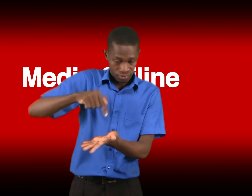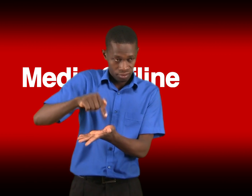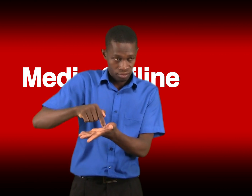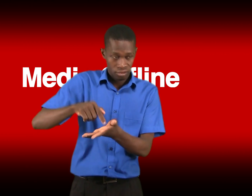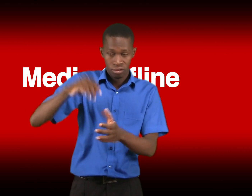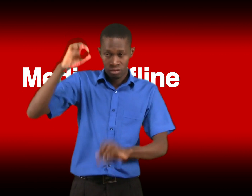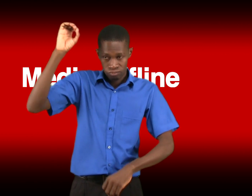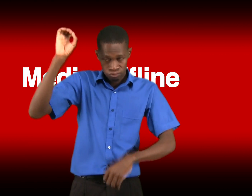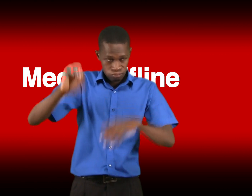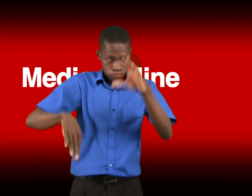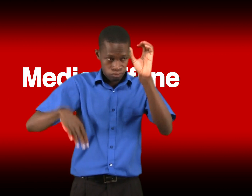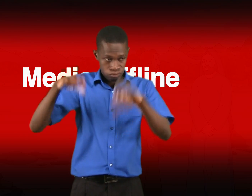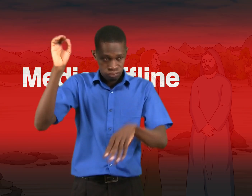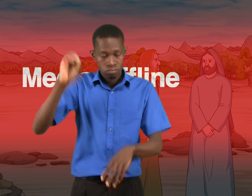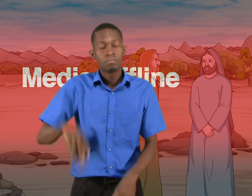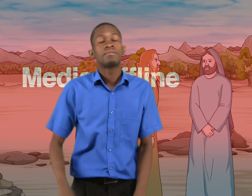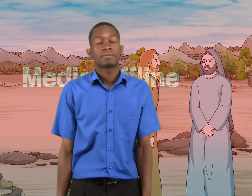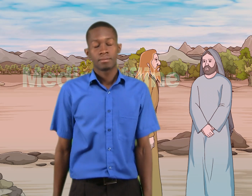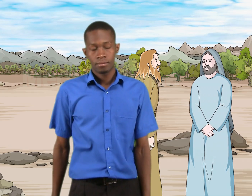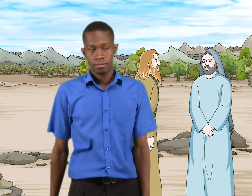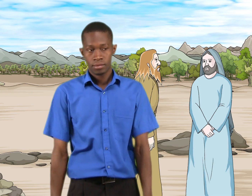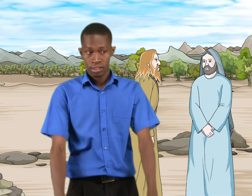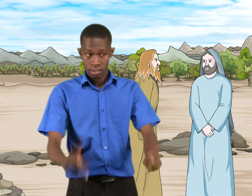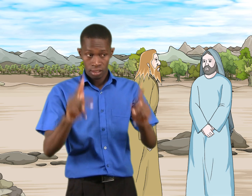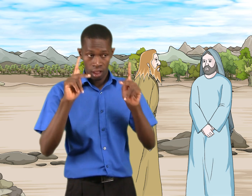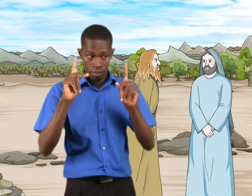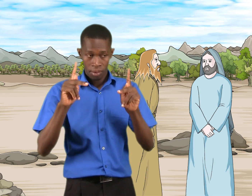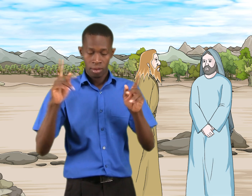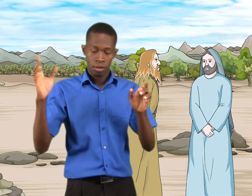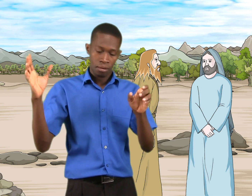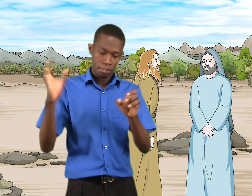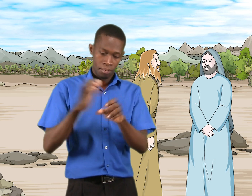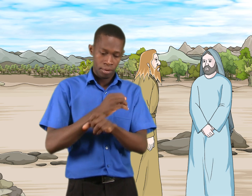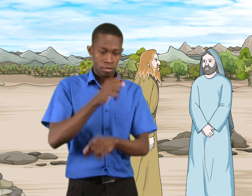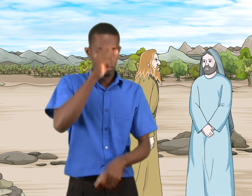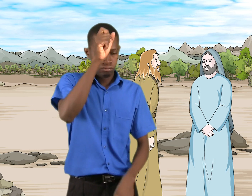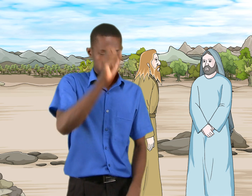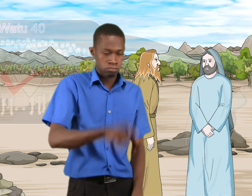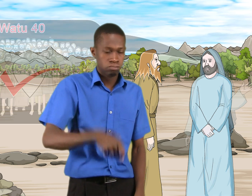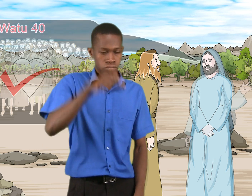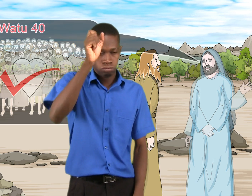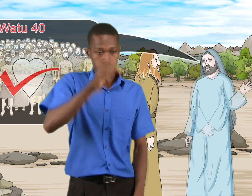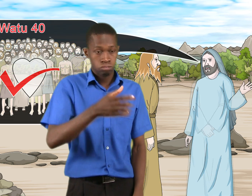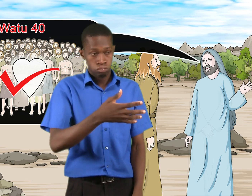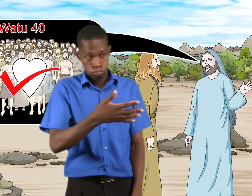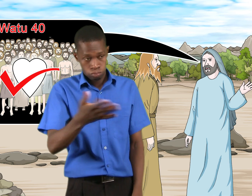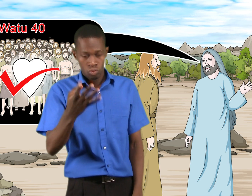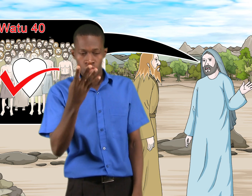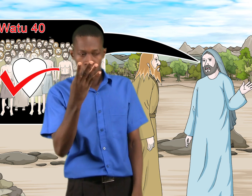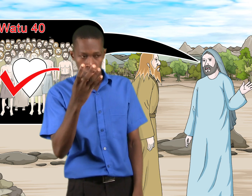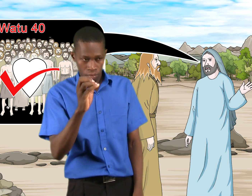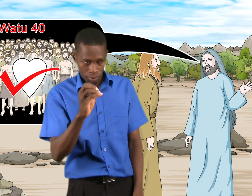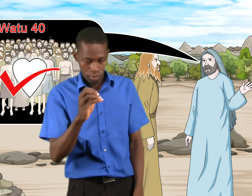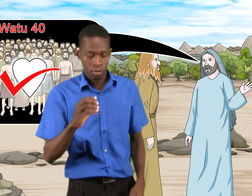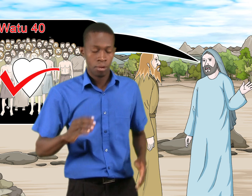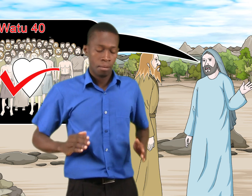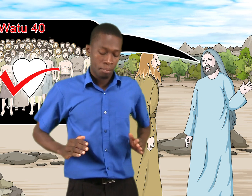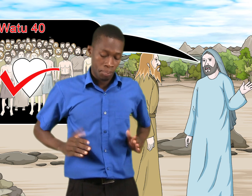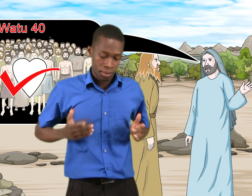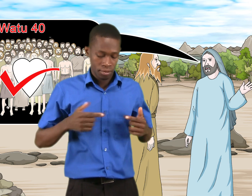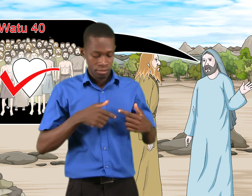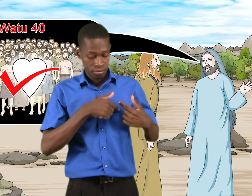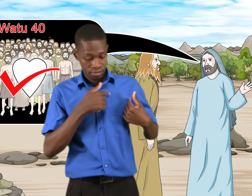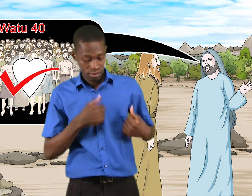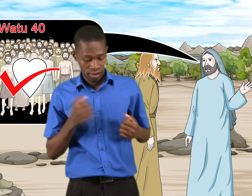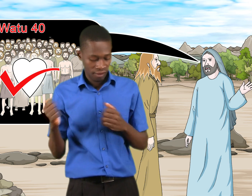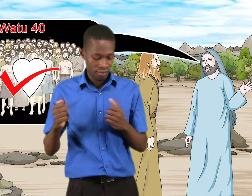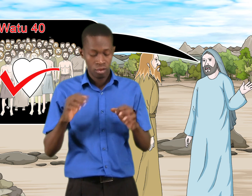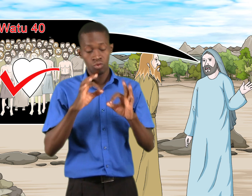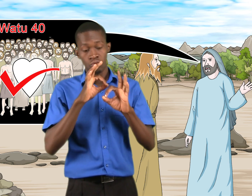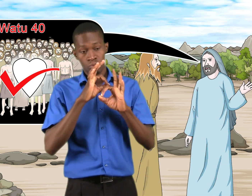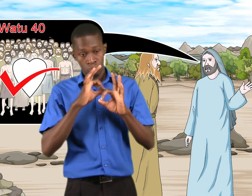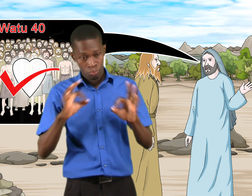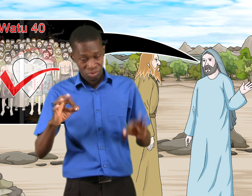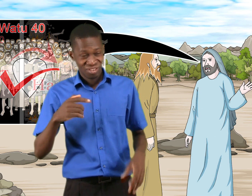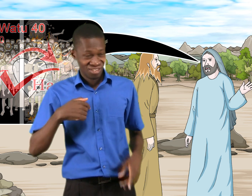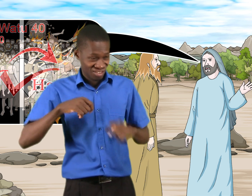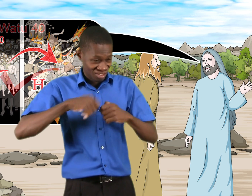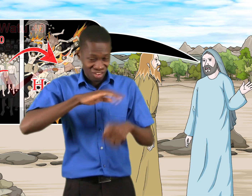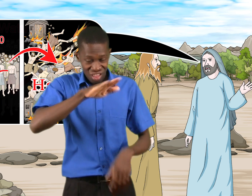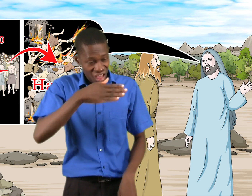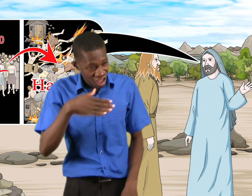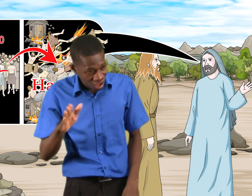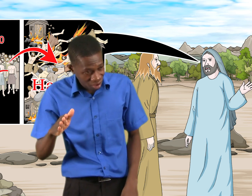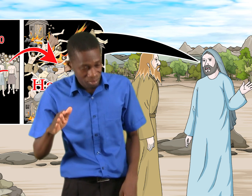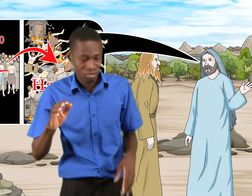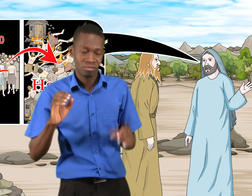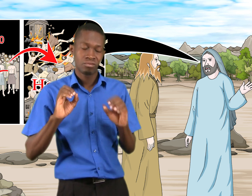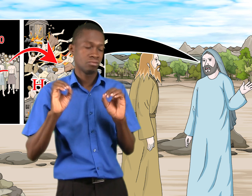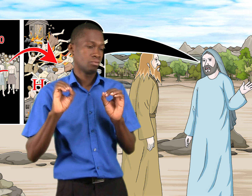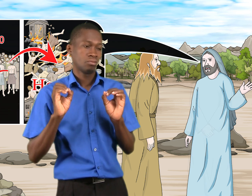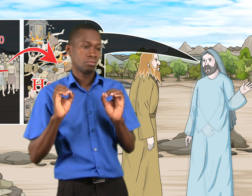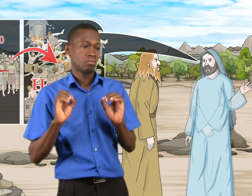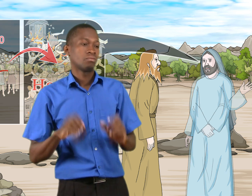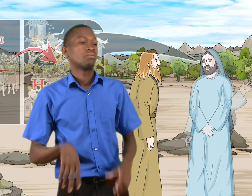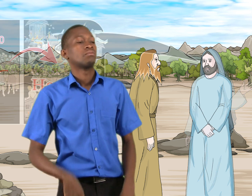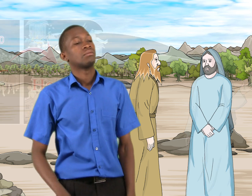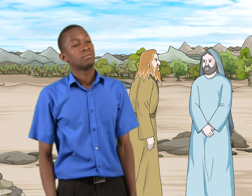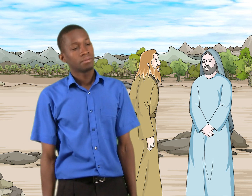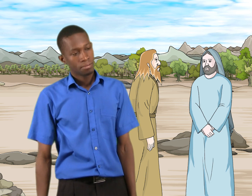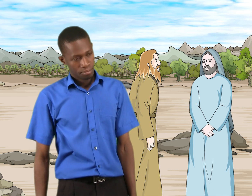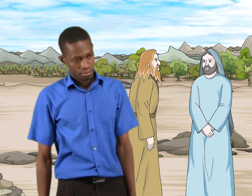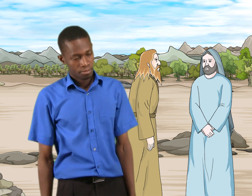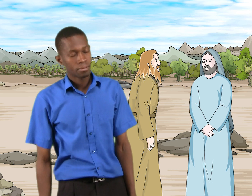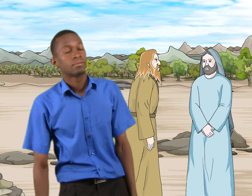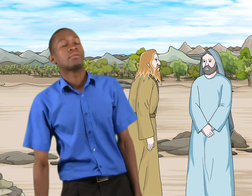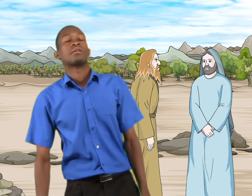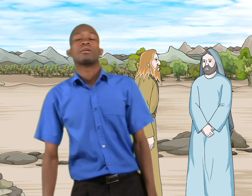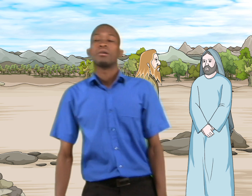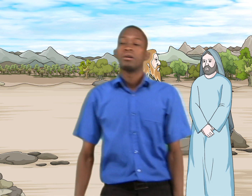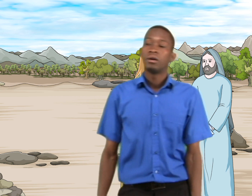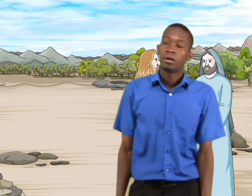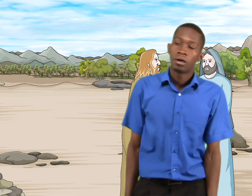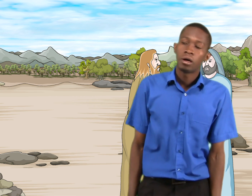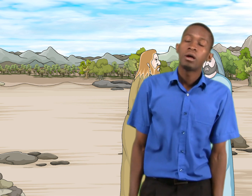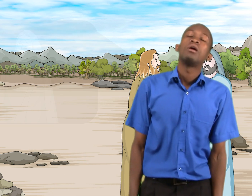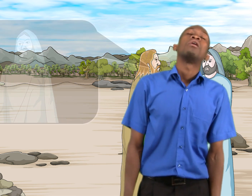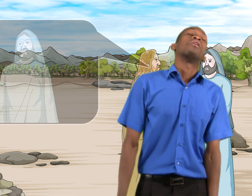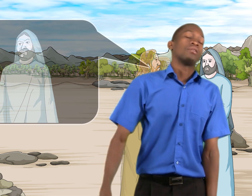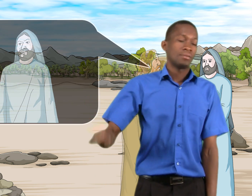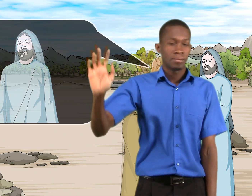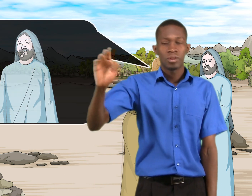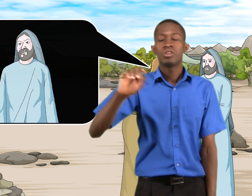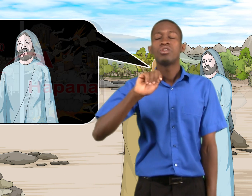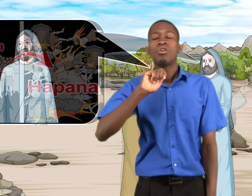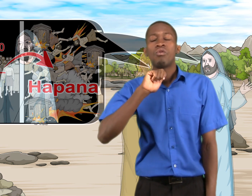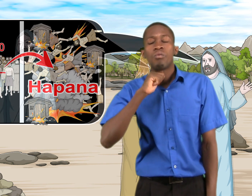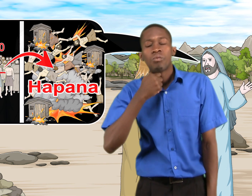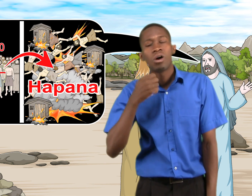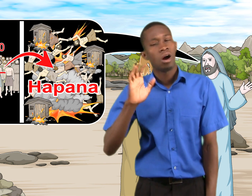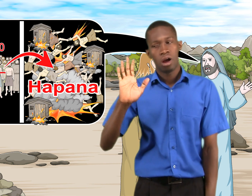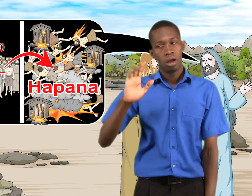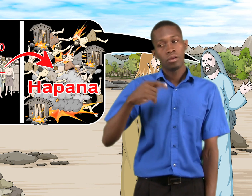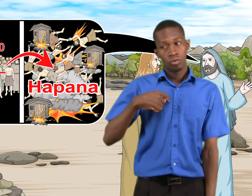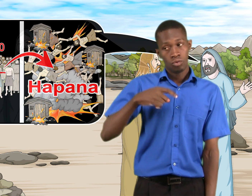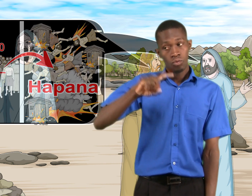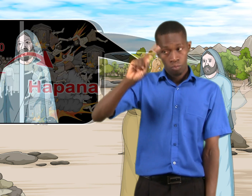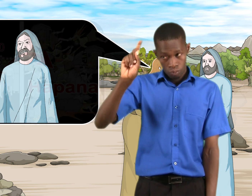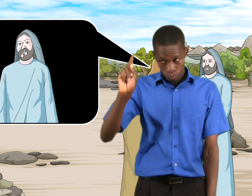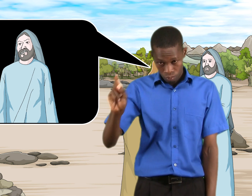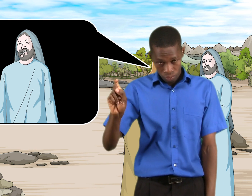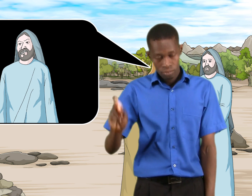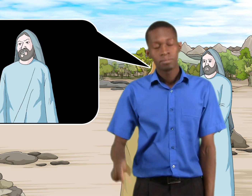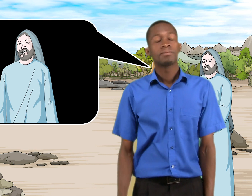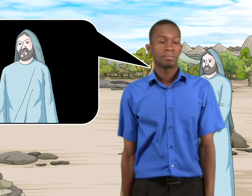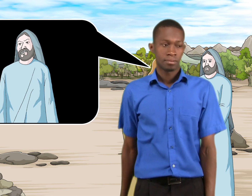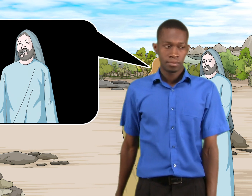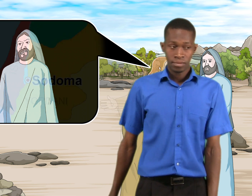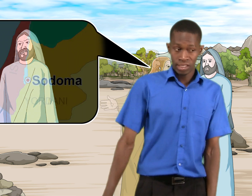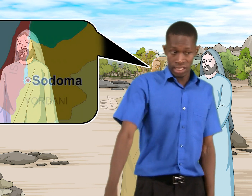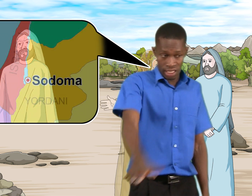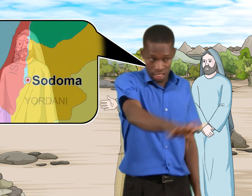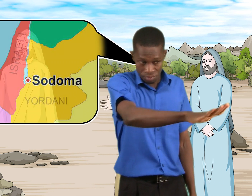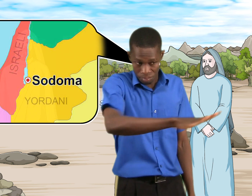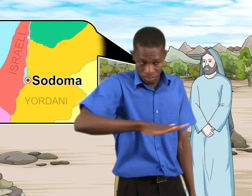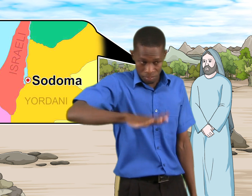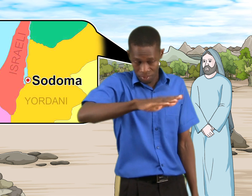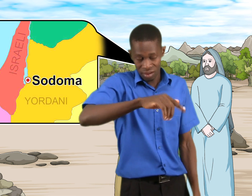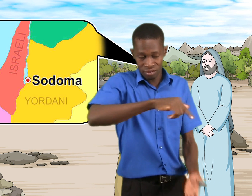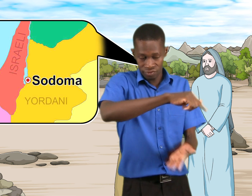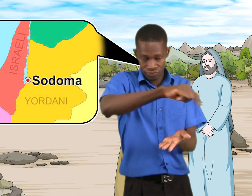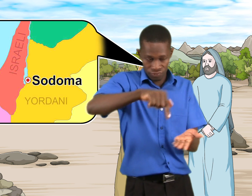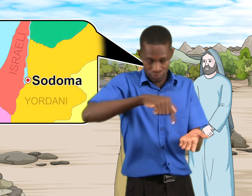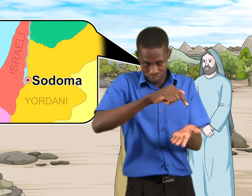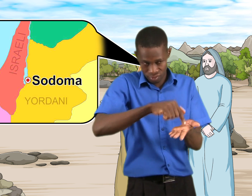He answered, “On account of the forty, I will not do it.” Then Abraham said, “May the Lord not be angry, but let me speak further.